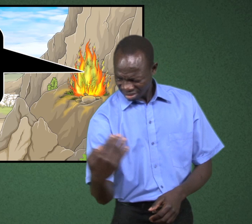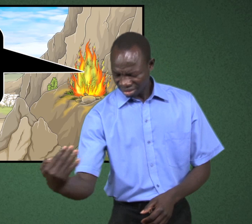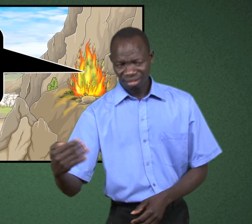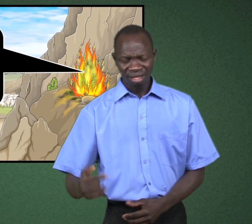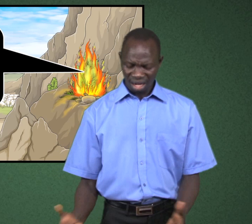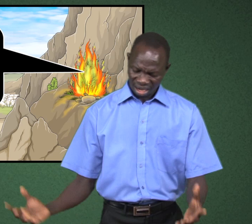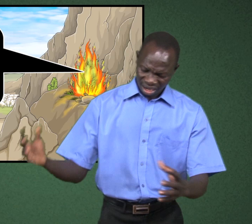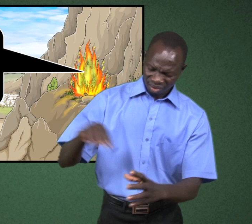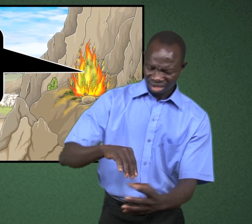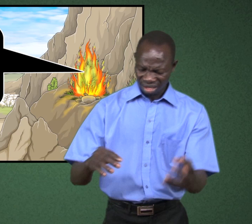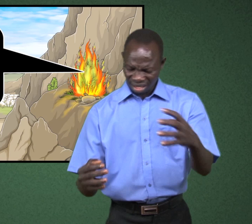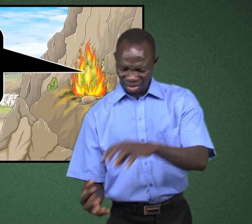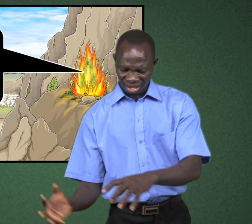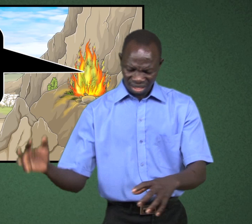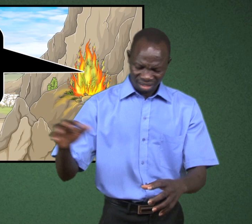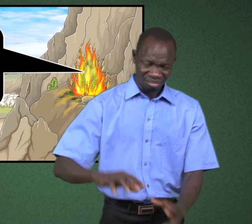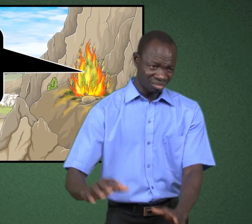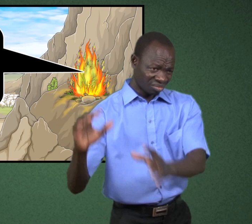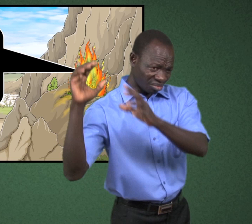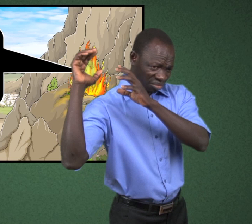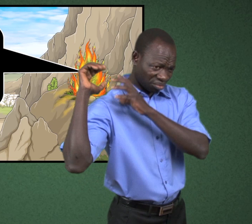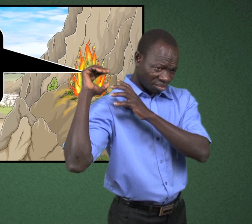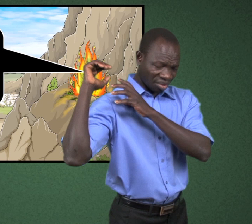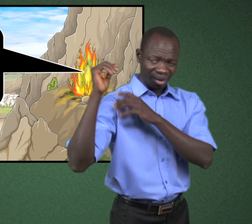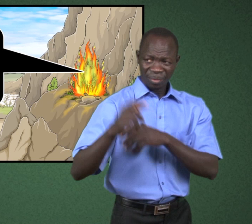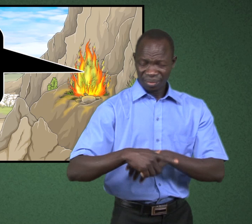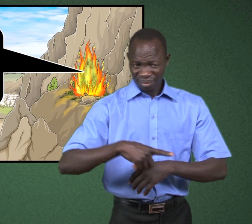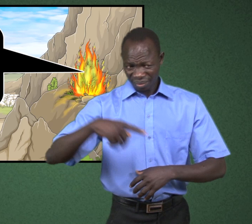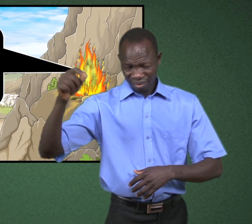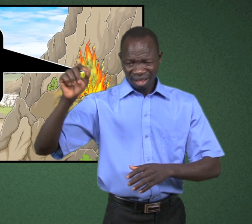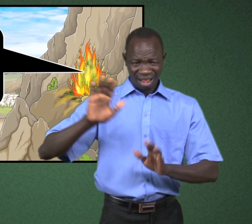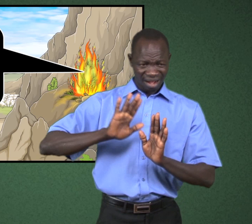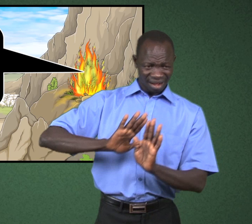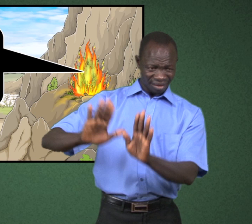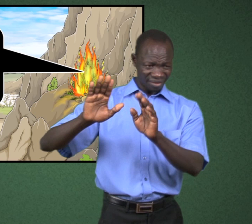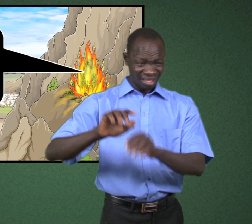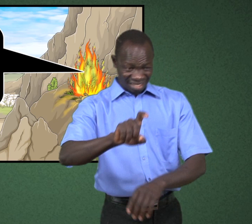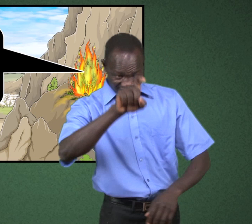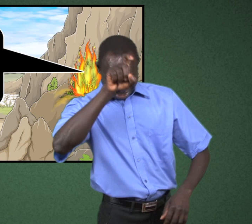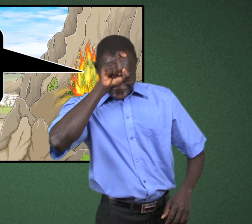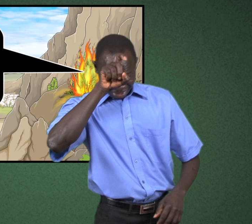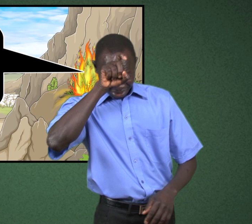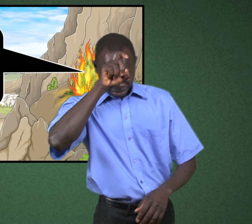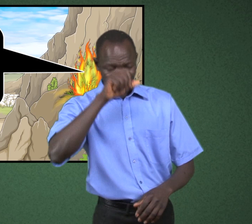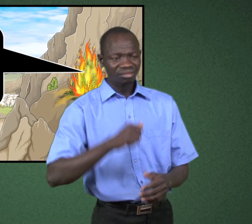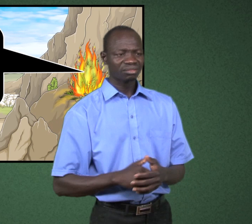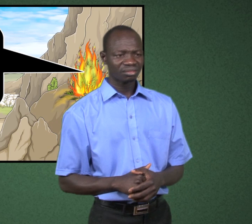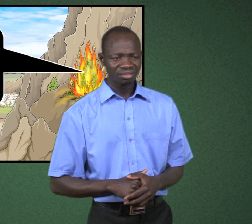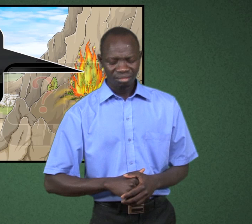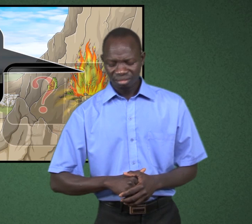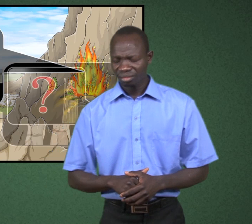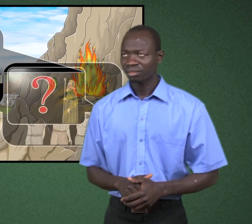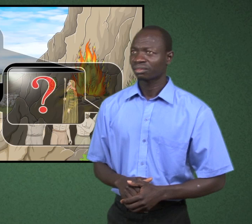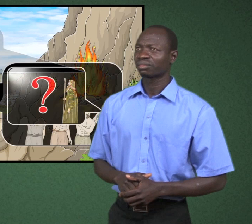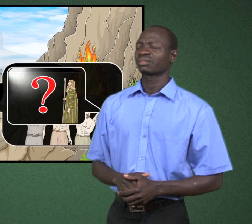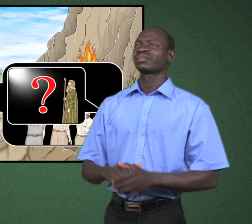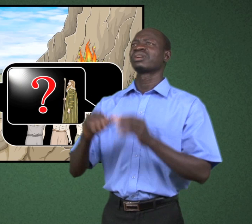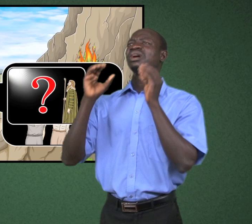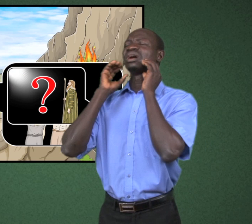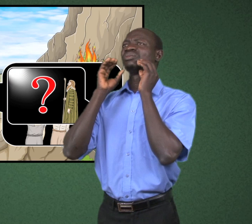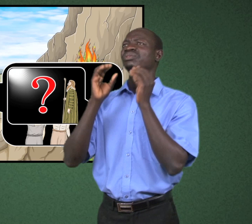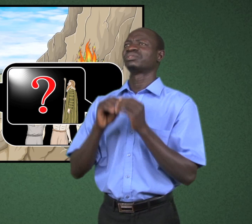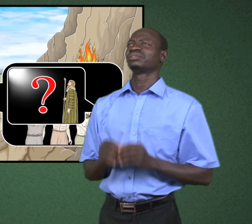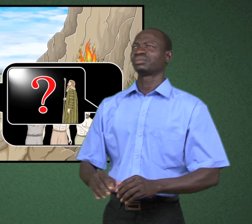So you will plunder the Egyptians.”